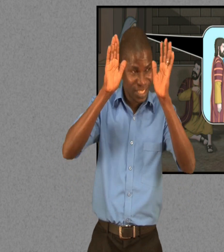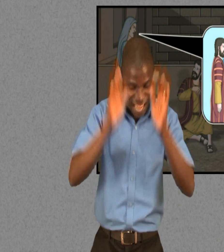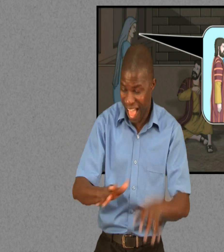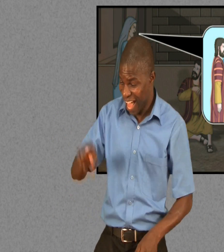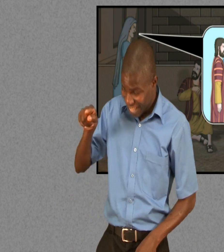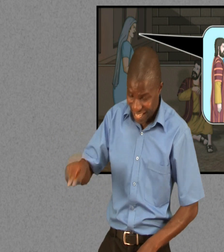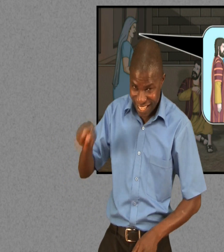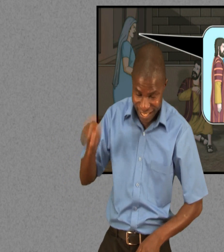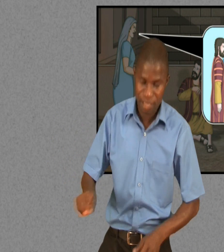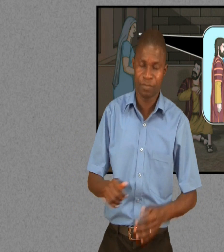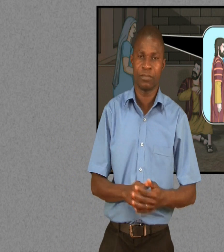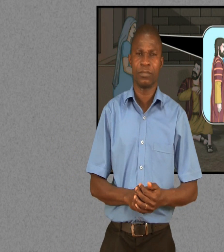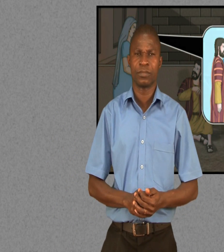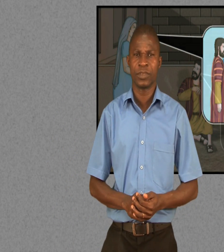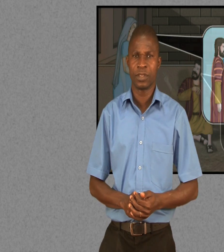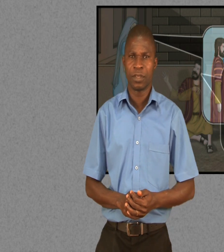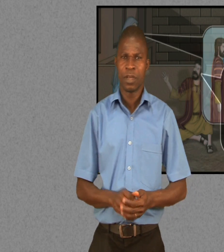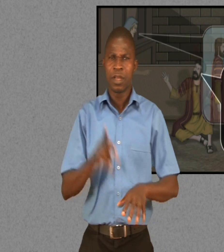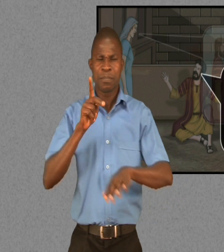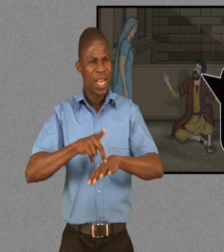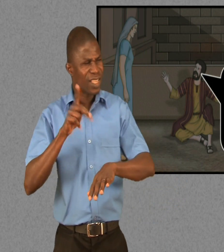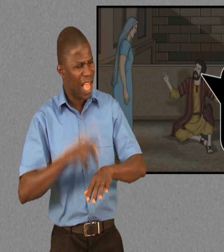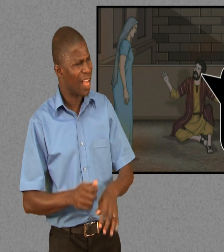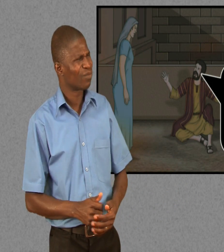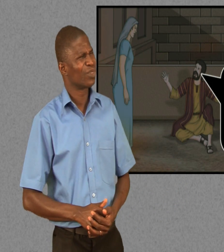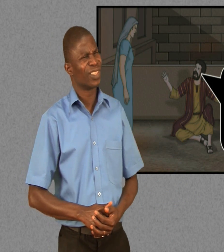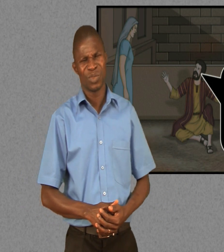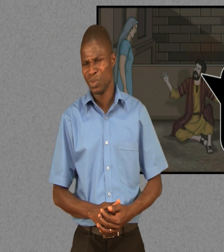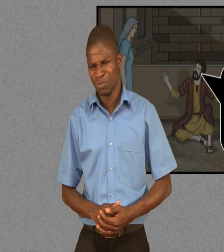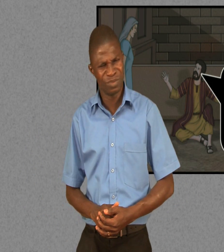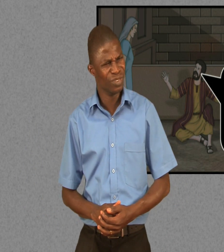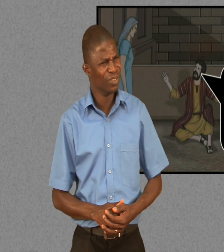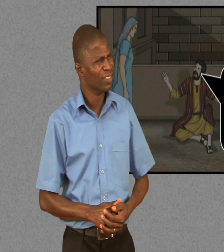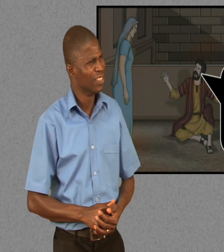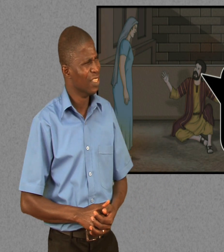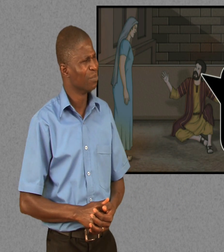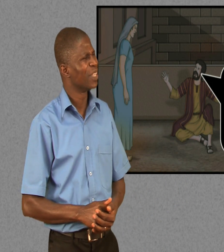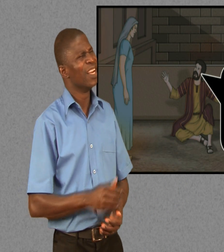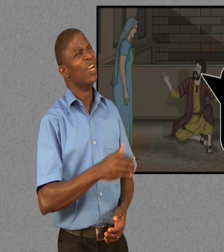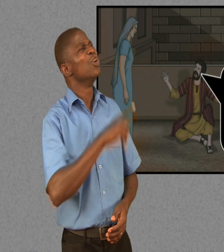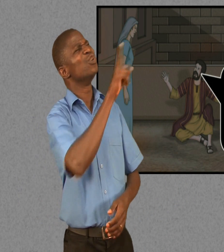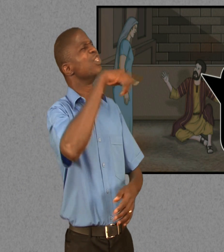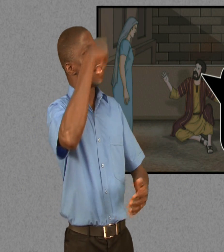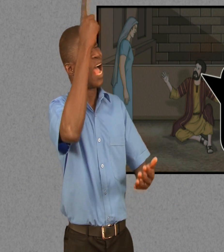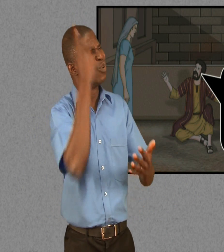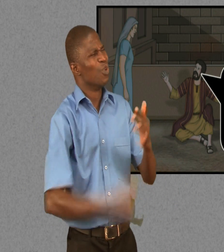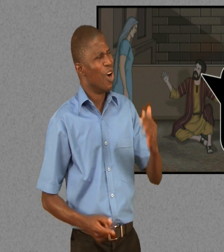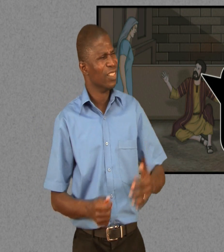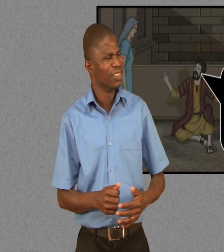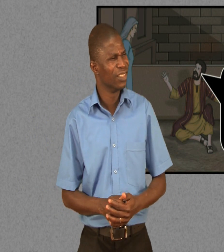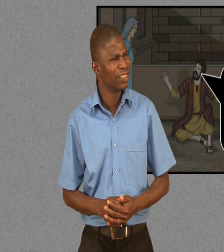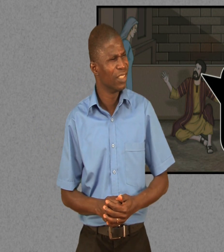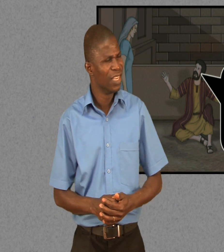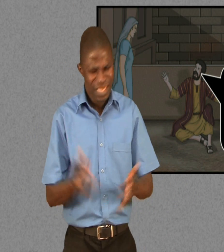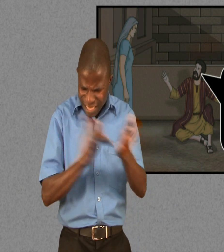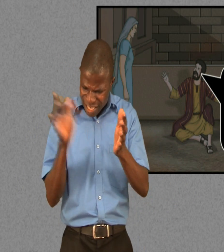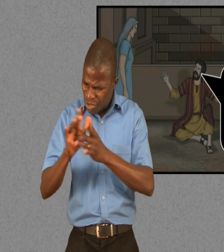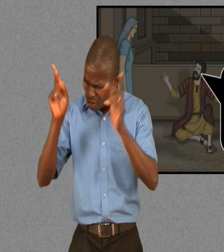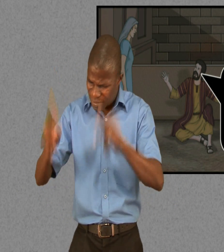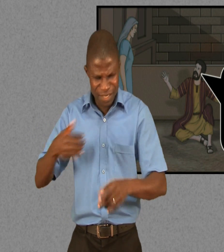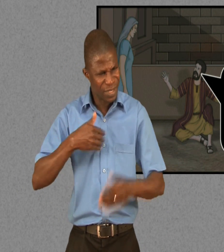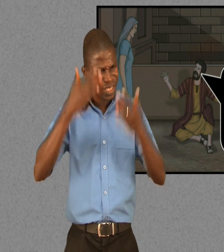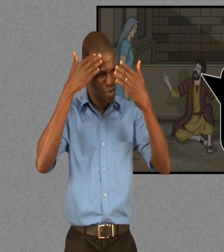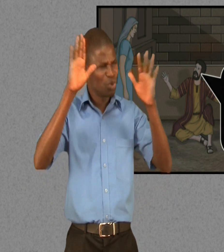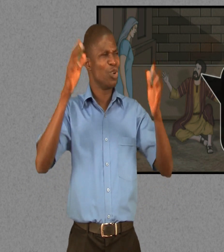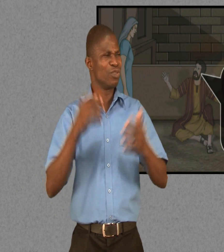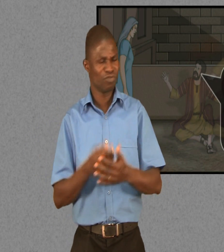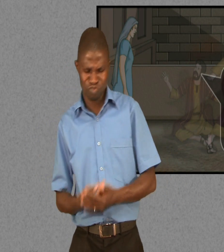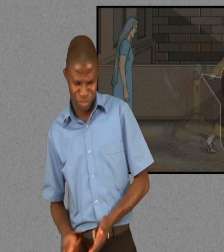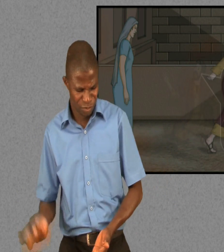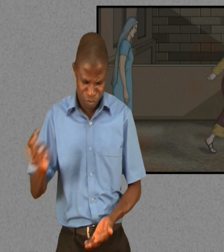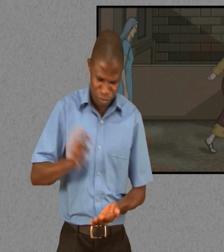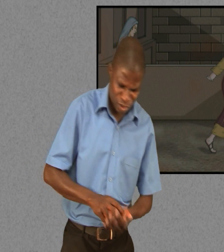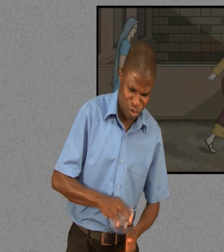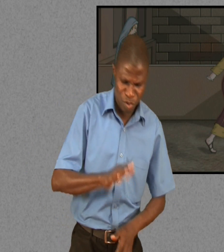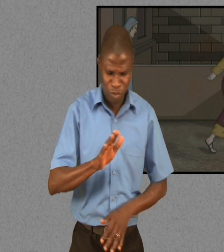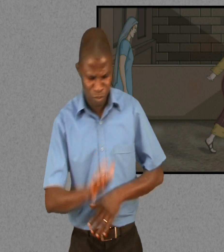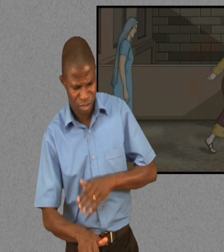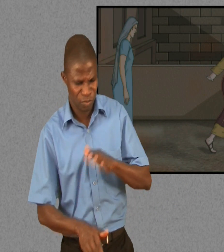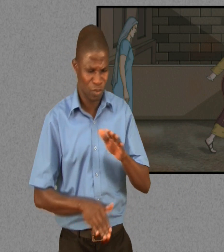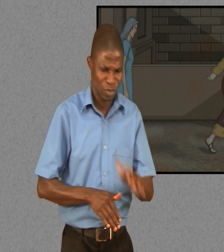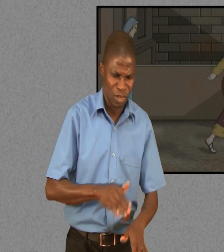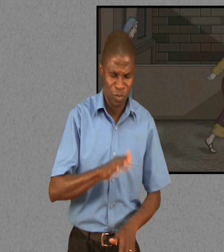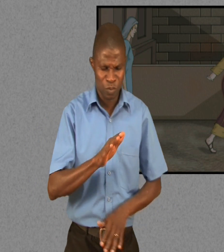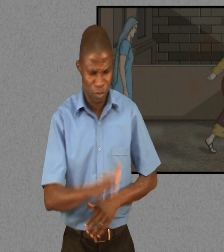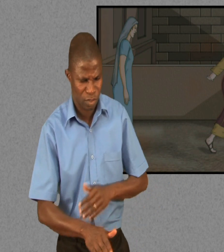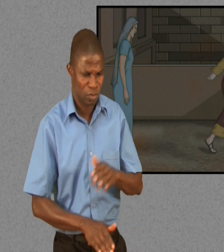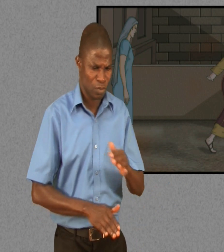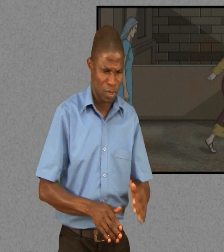But he denied it before them all: “I do not know what you are talking about.”